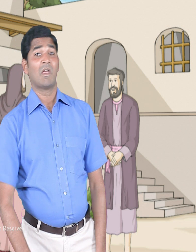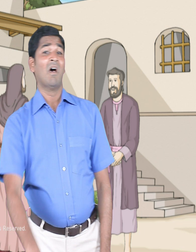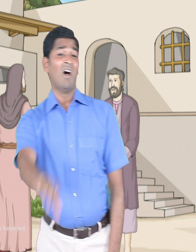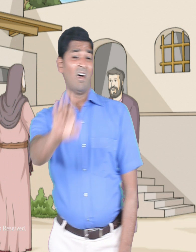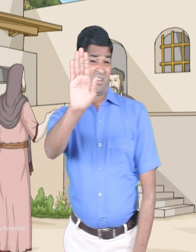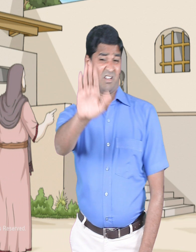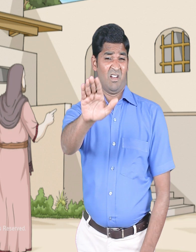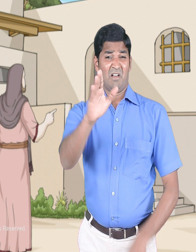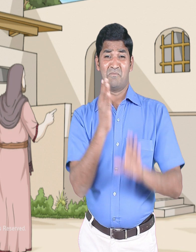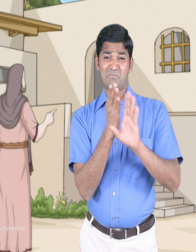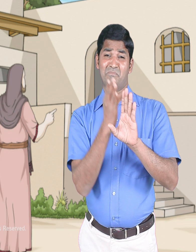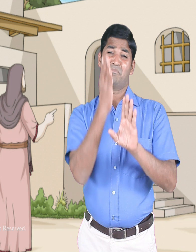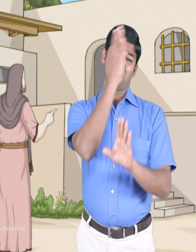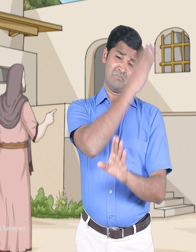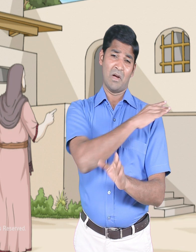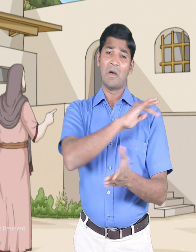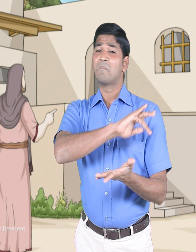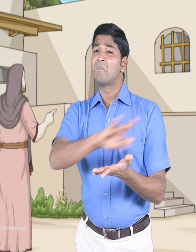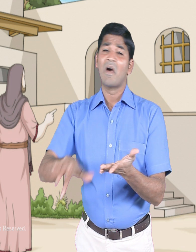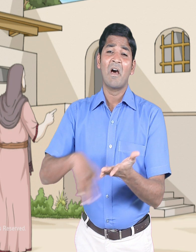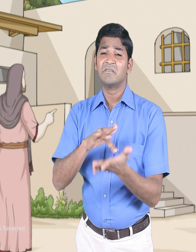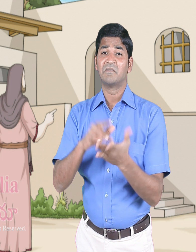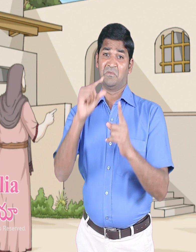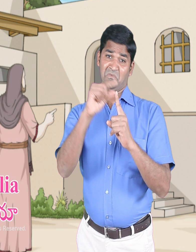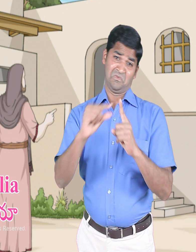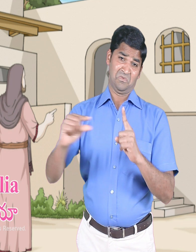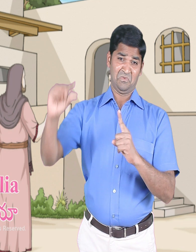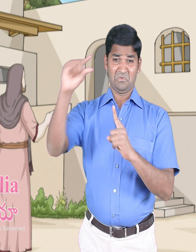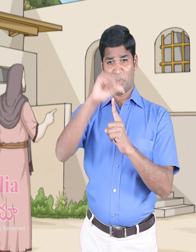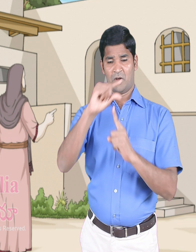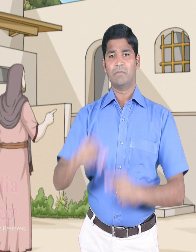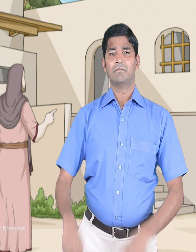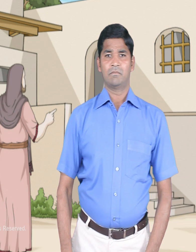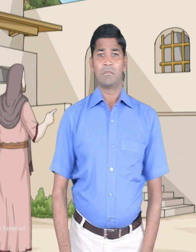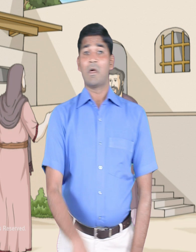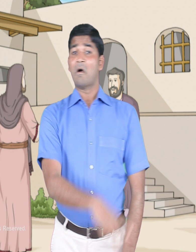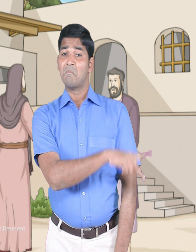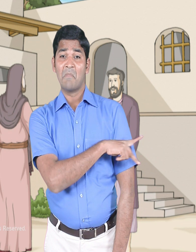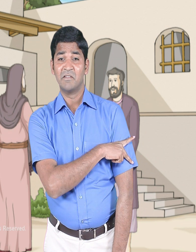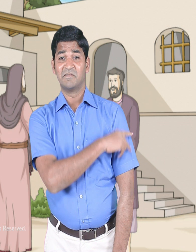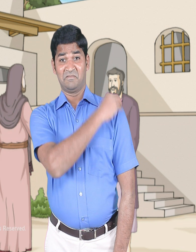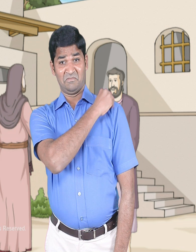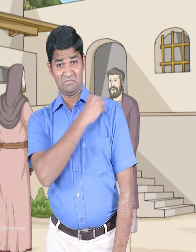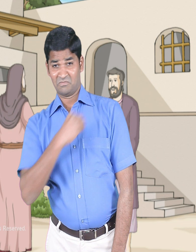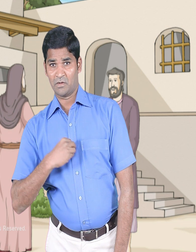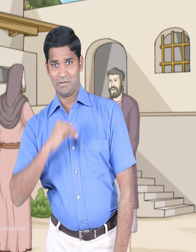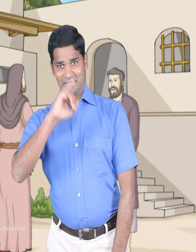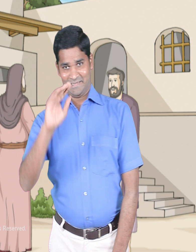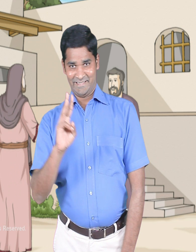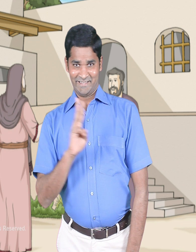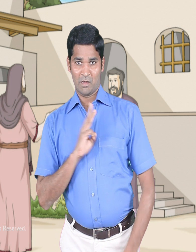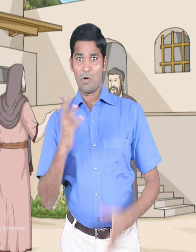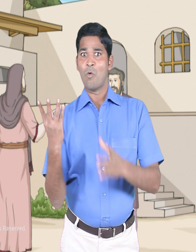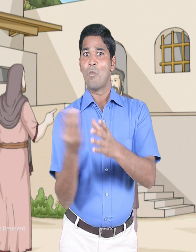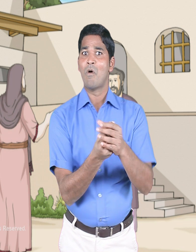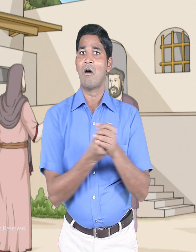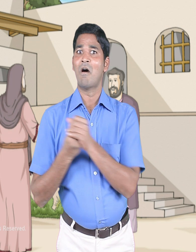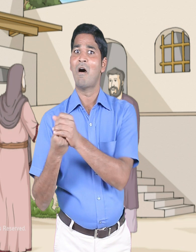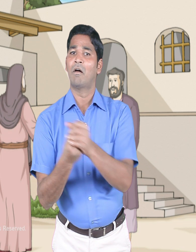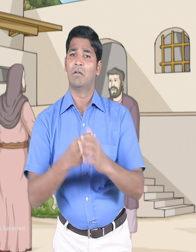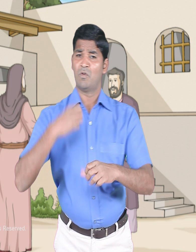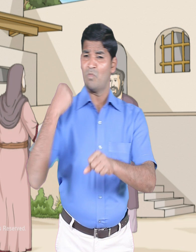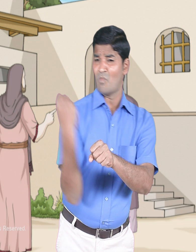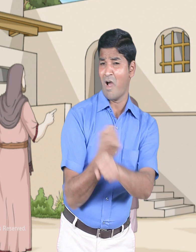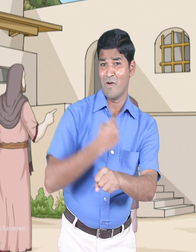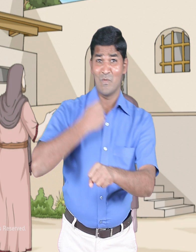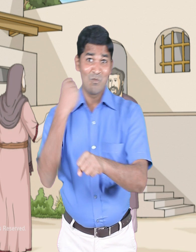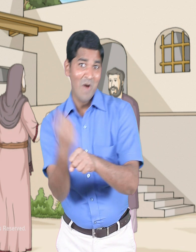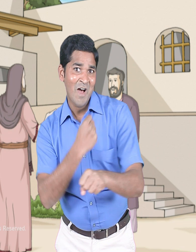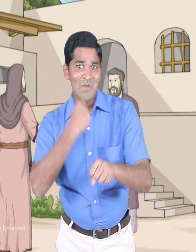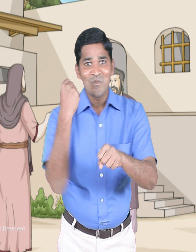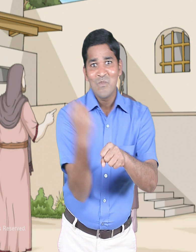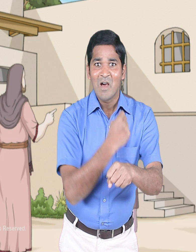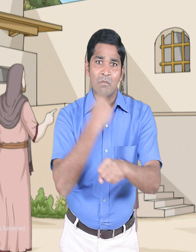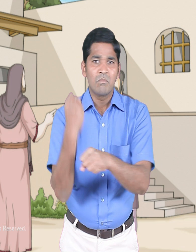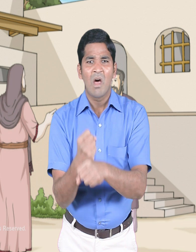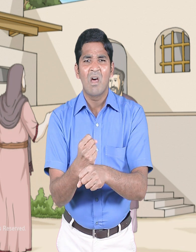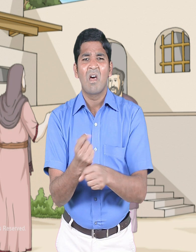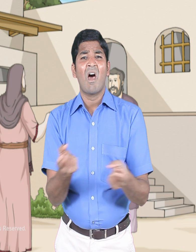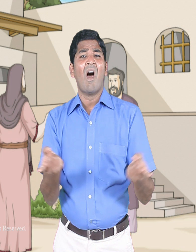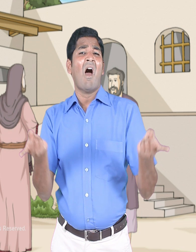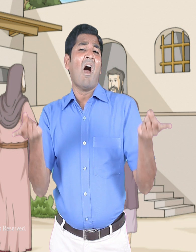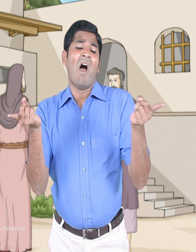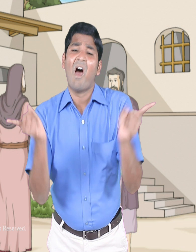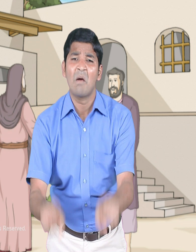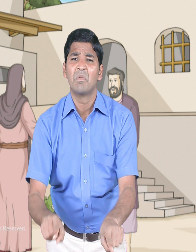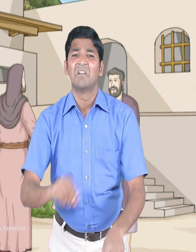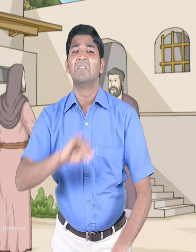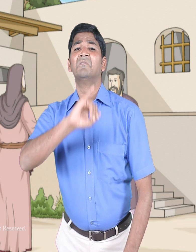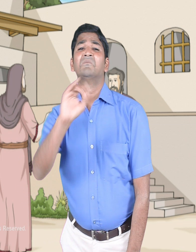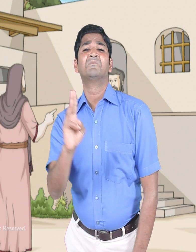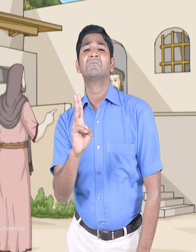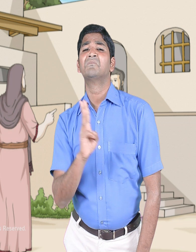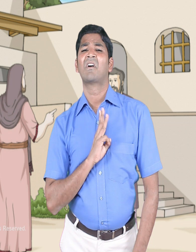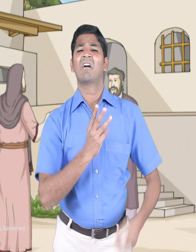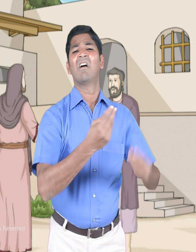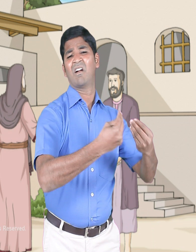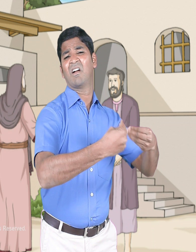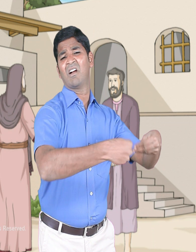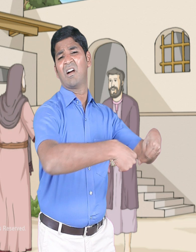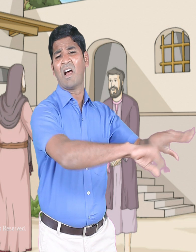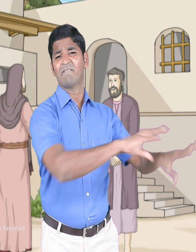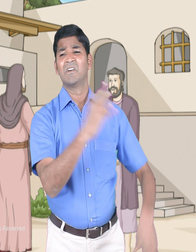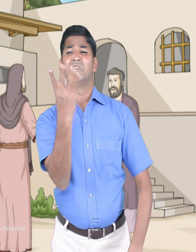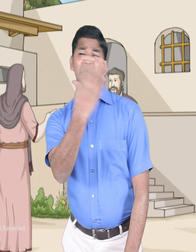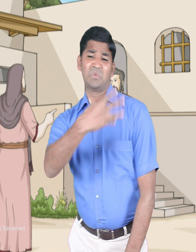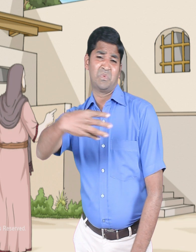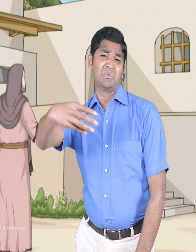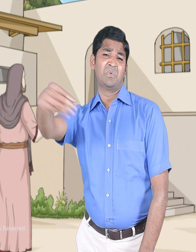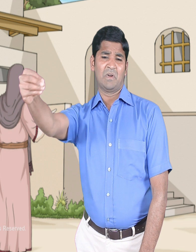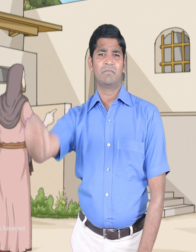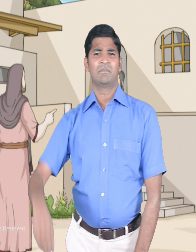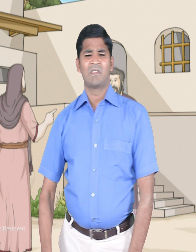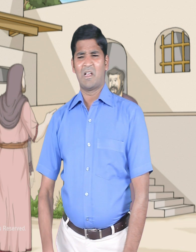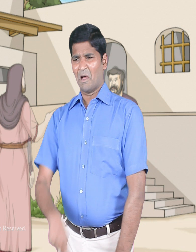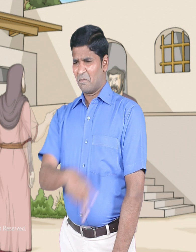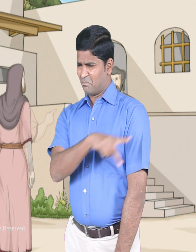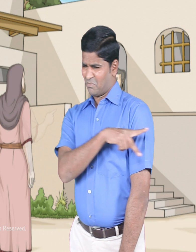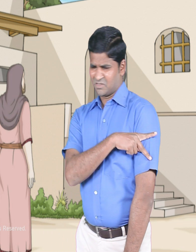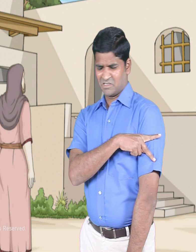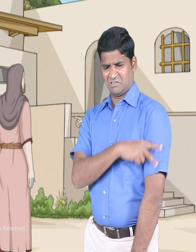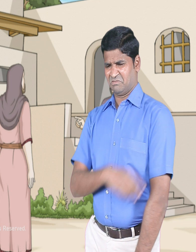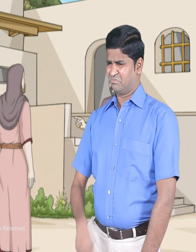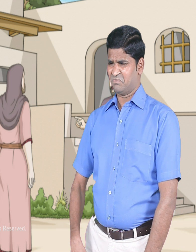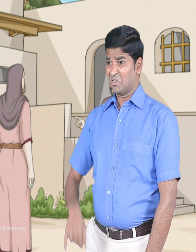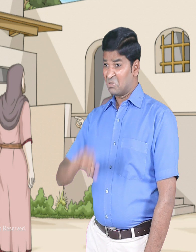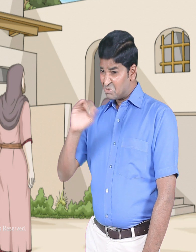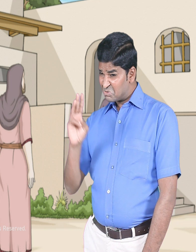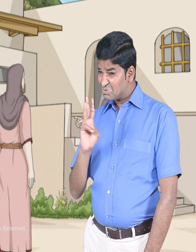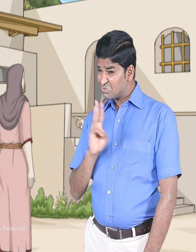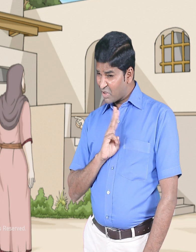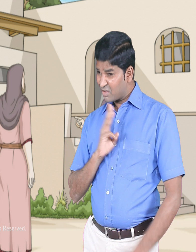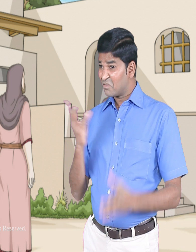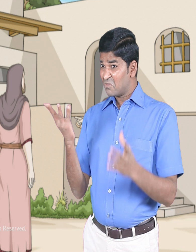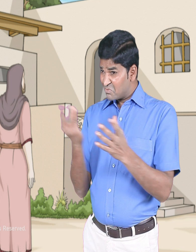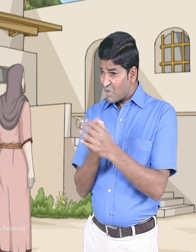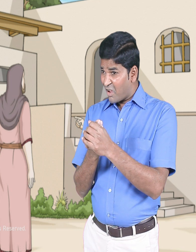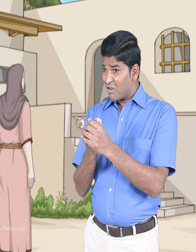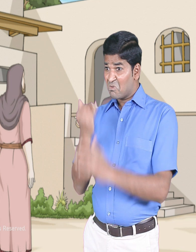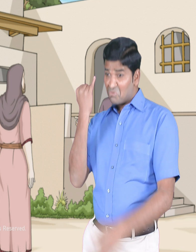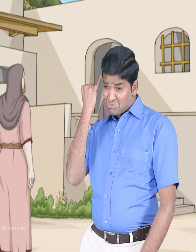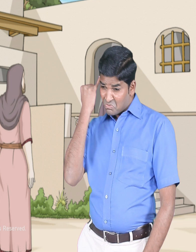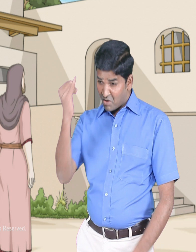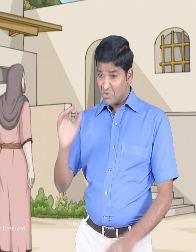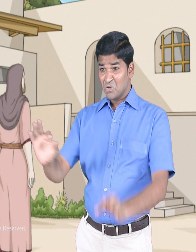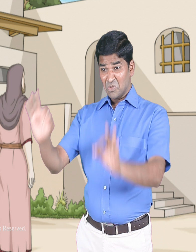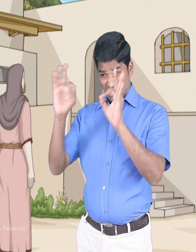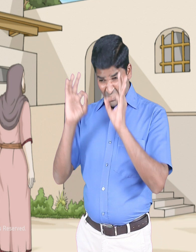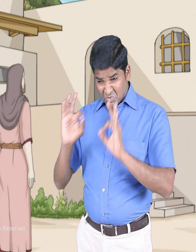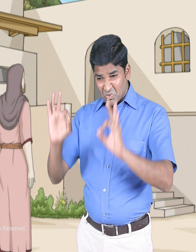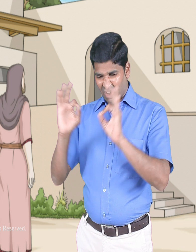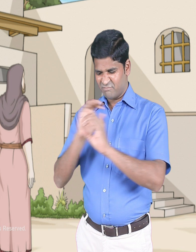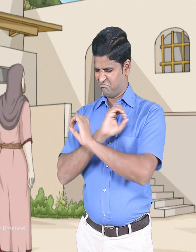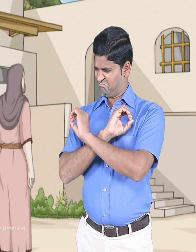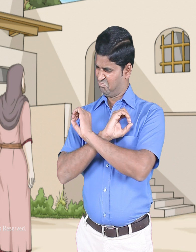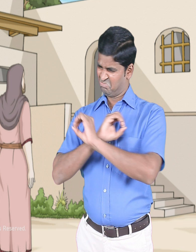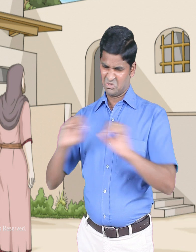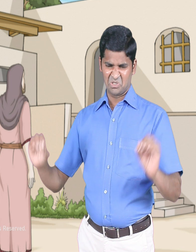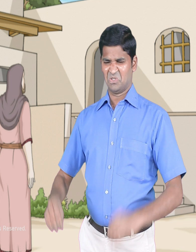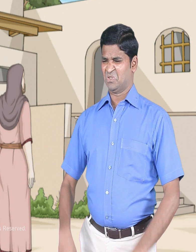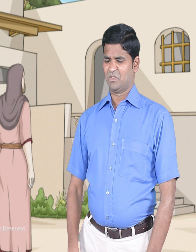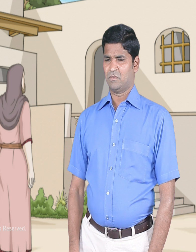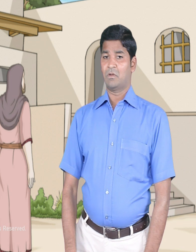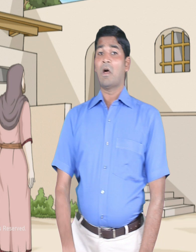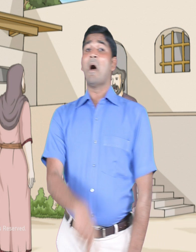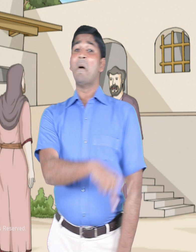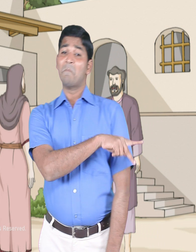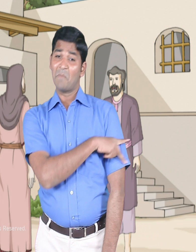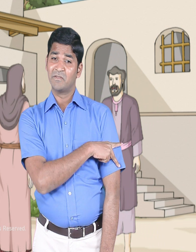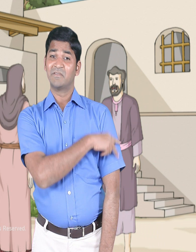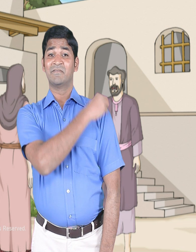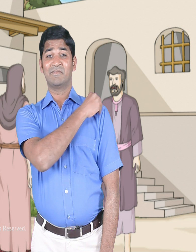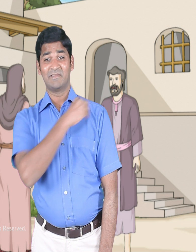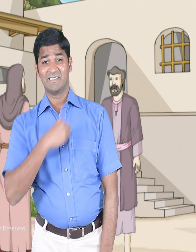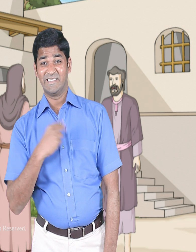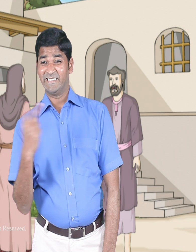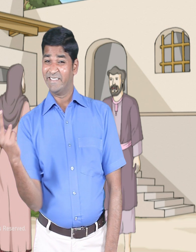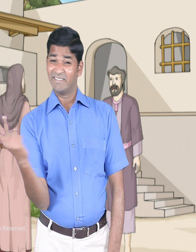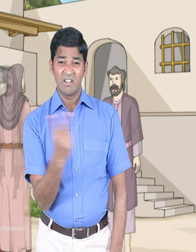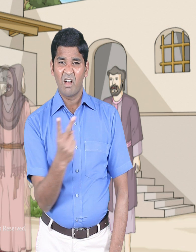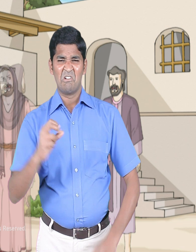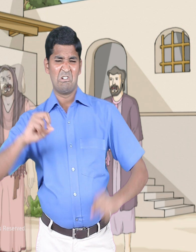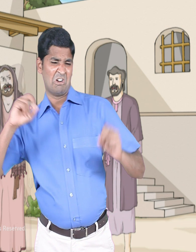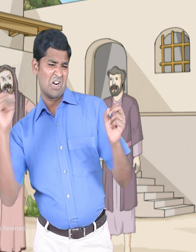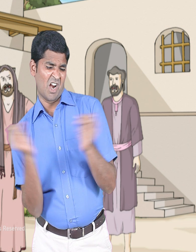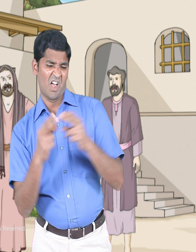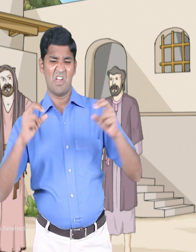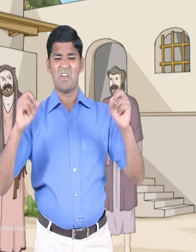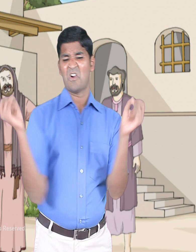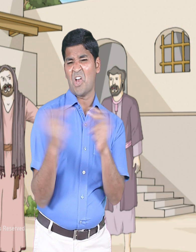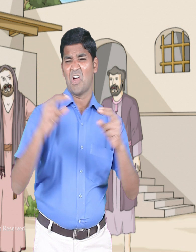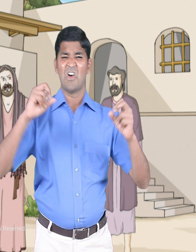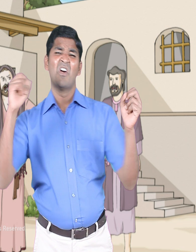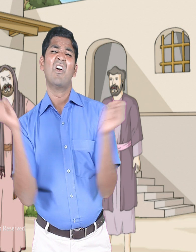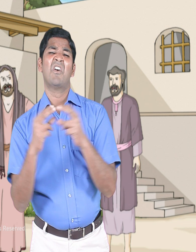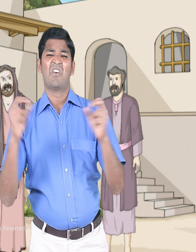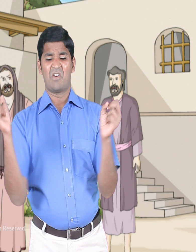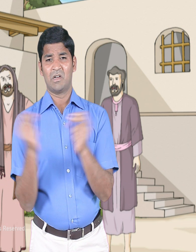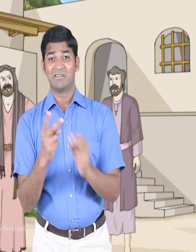But Paul thought it best not to take him, because he had deserted them in Pamphylia and had not accompanied them in the work.